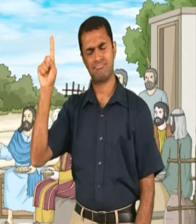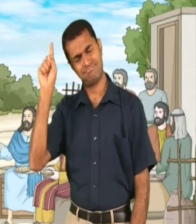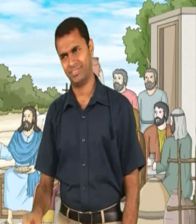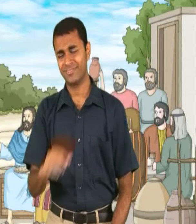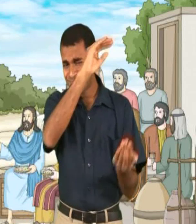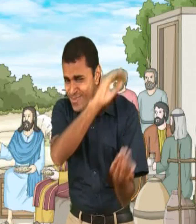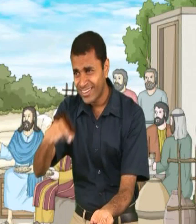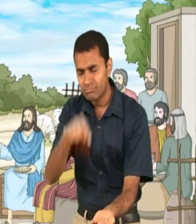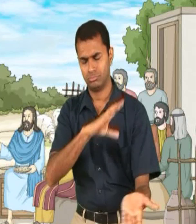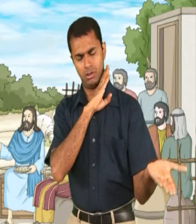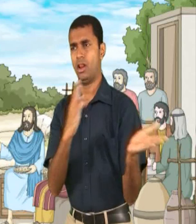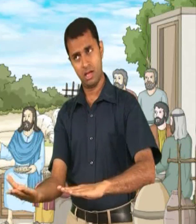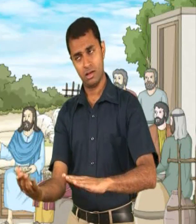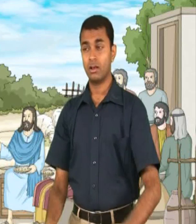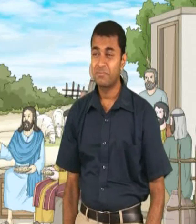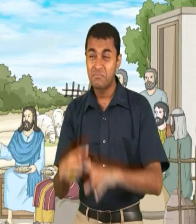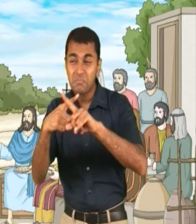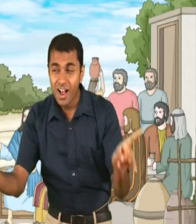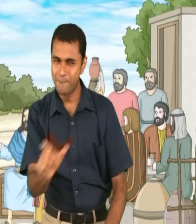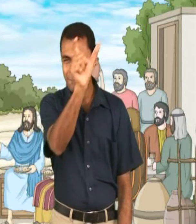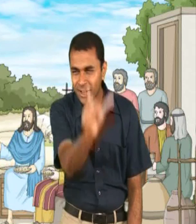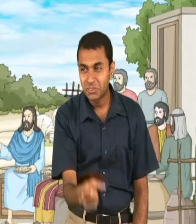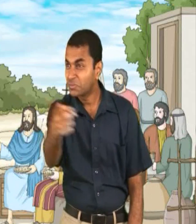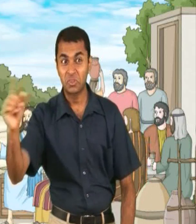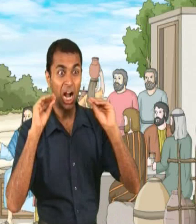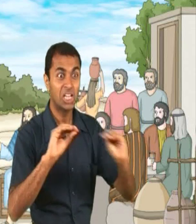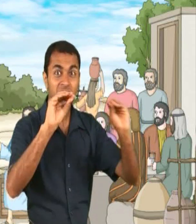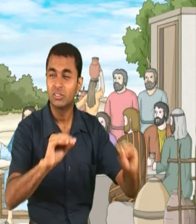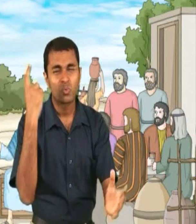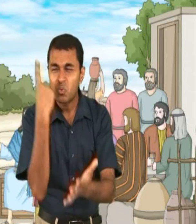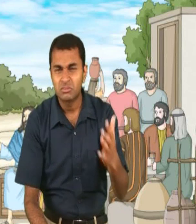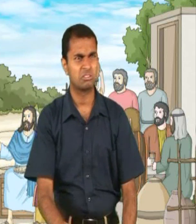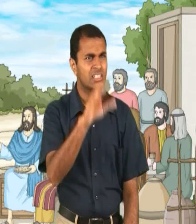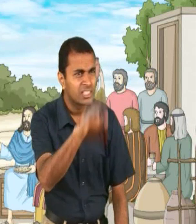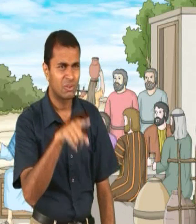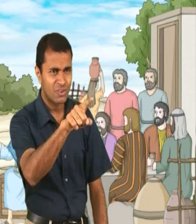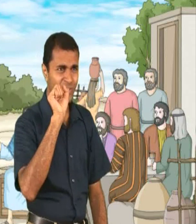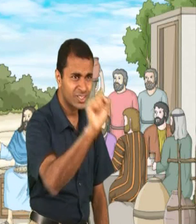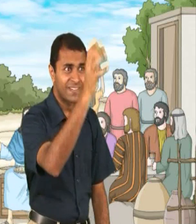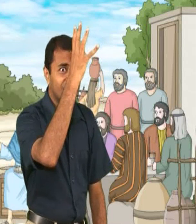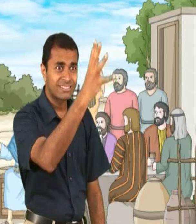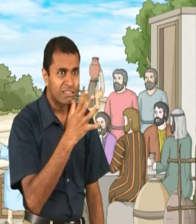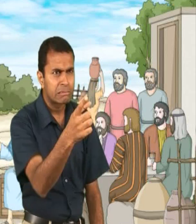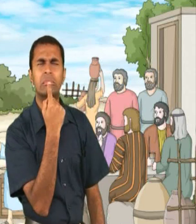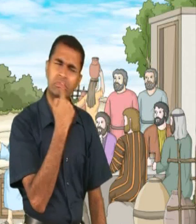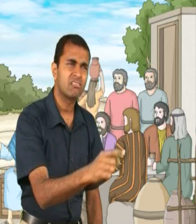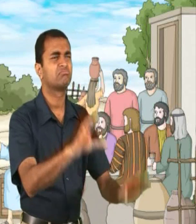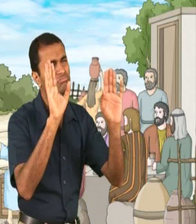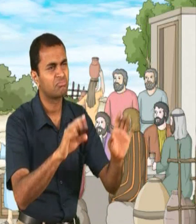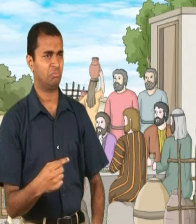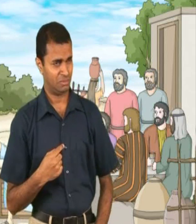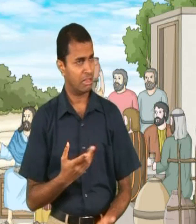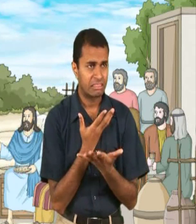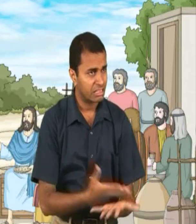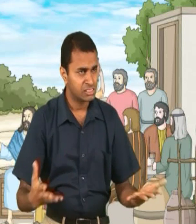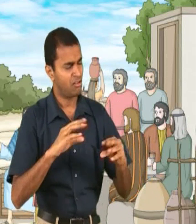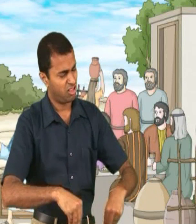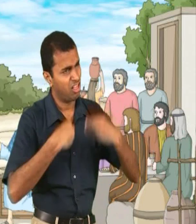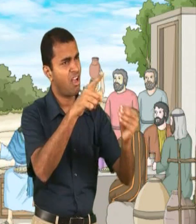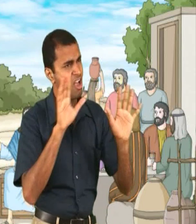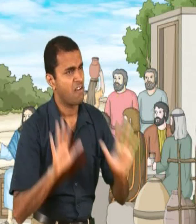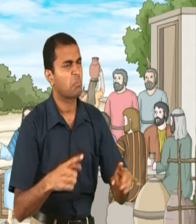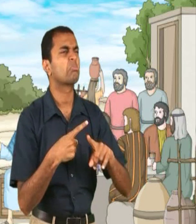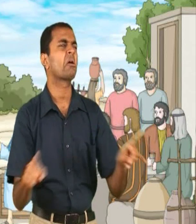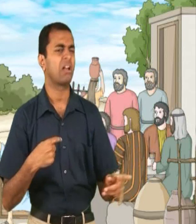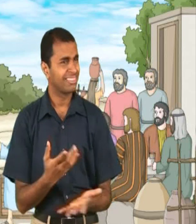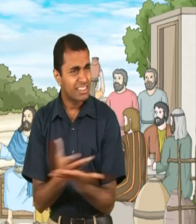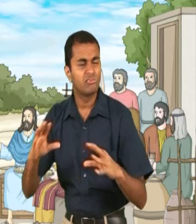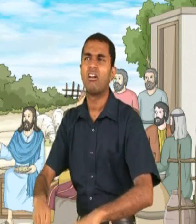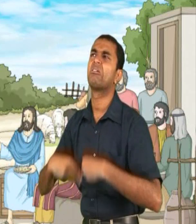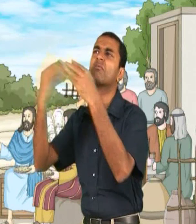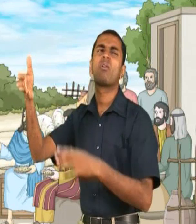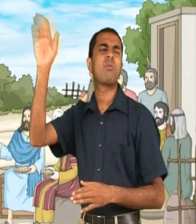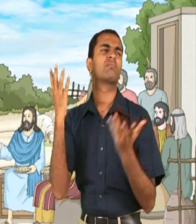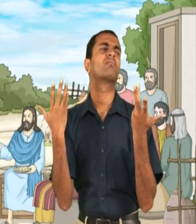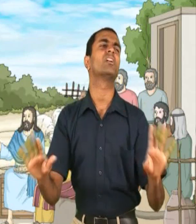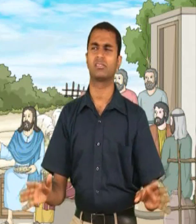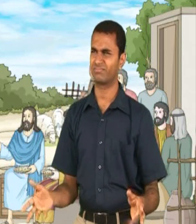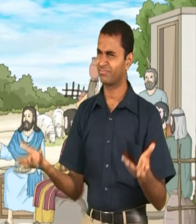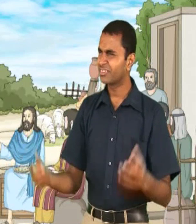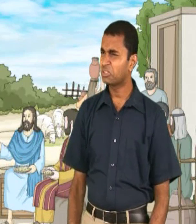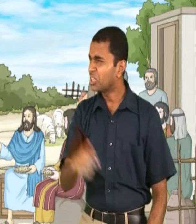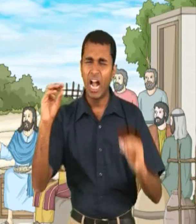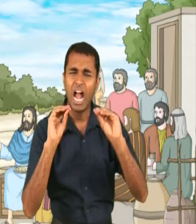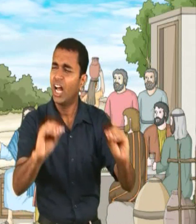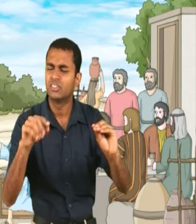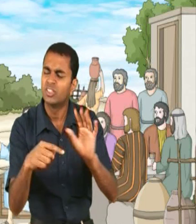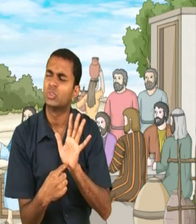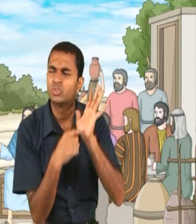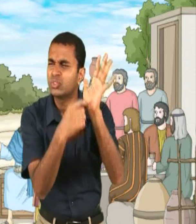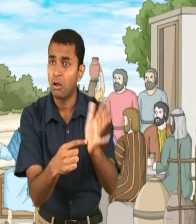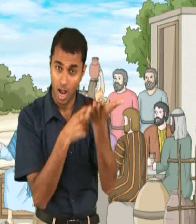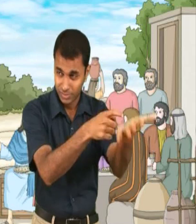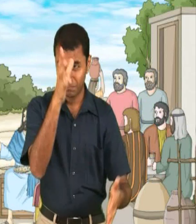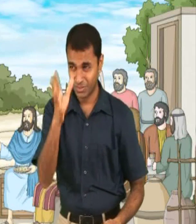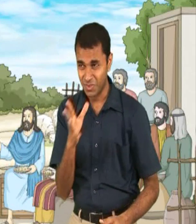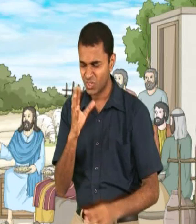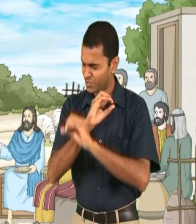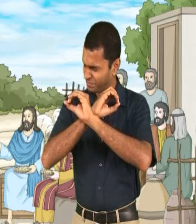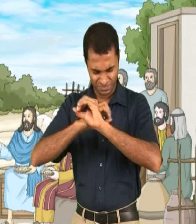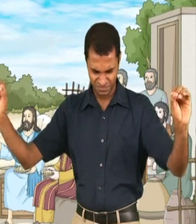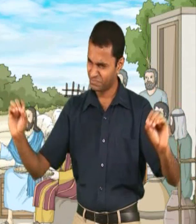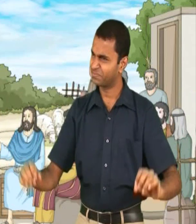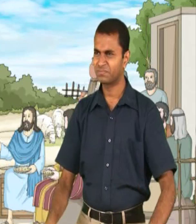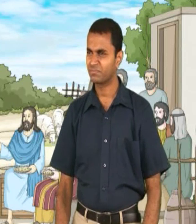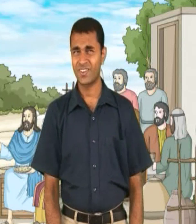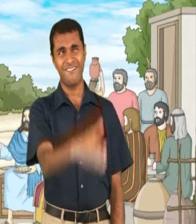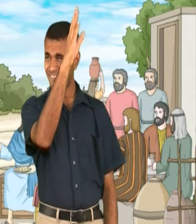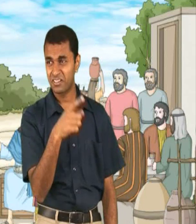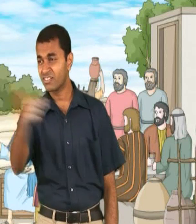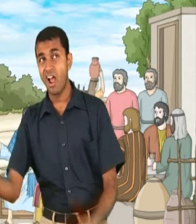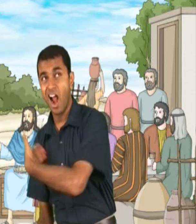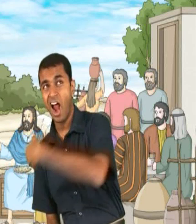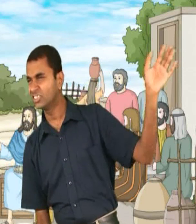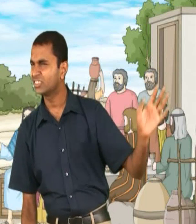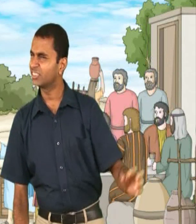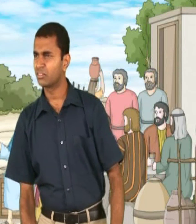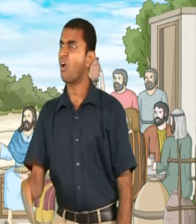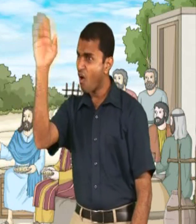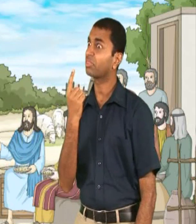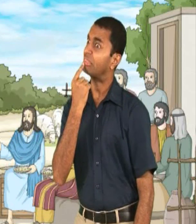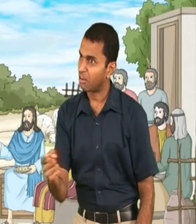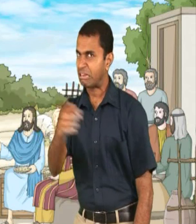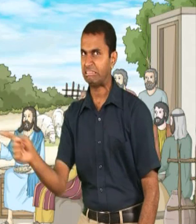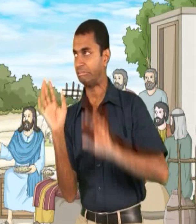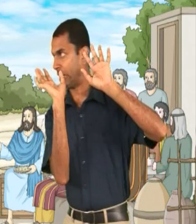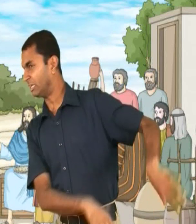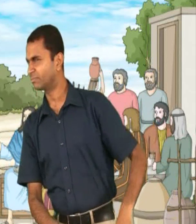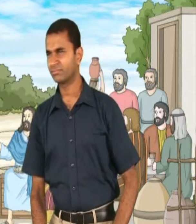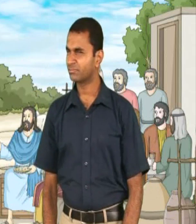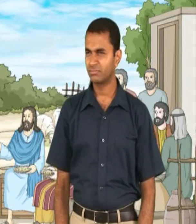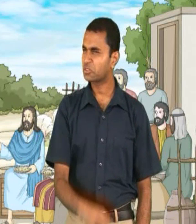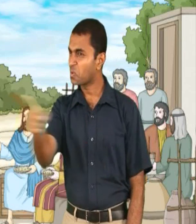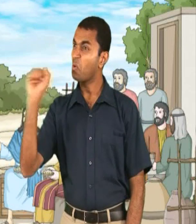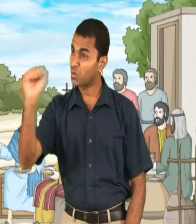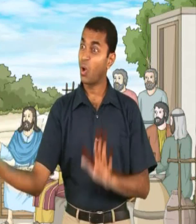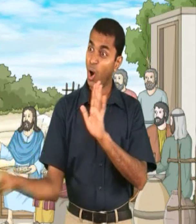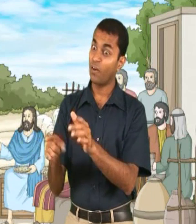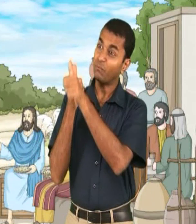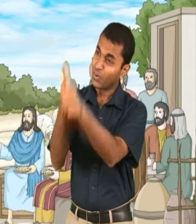But you say that if anyone says to his father or mother, ‘Whatever you would have received from me is a gift devoted to God,’ he need not honor his father or mother with it.